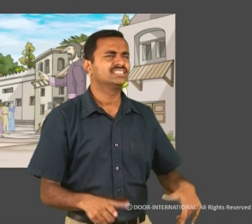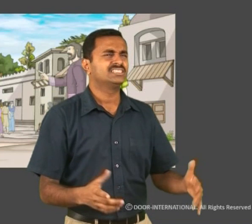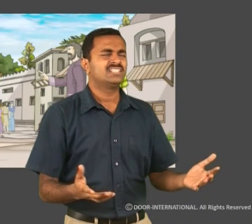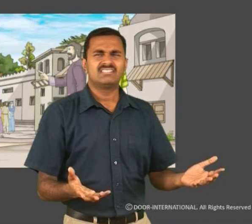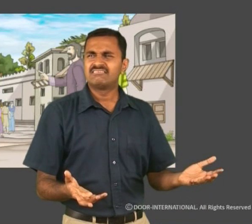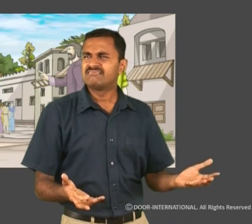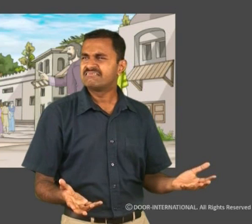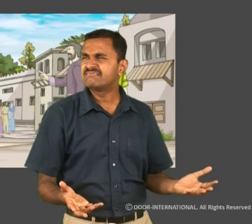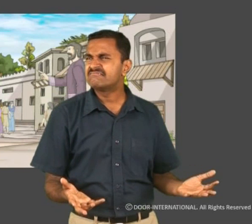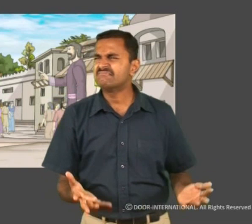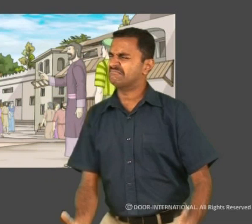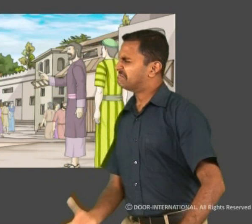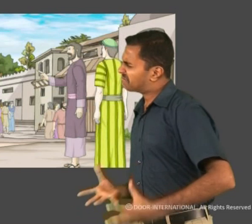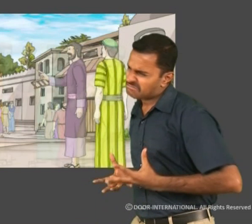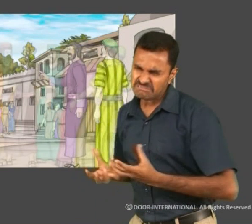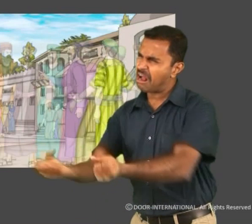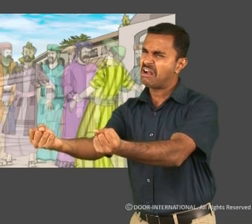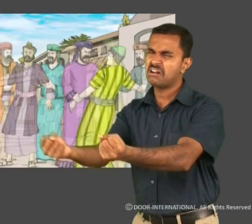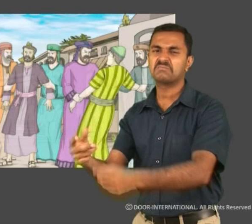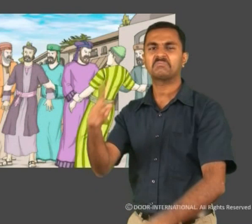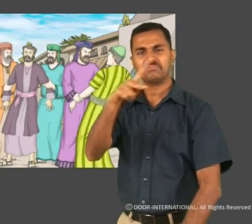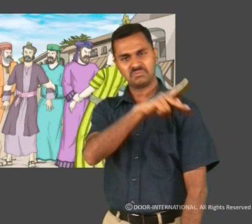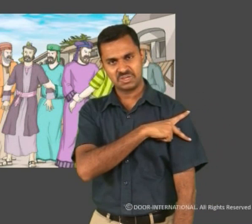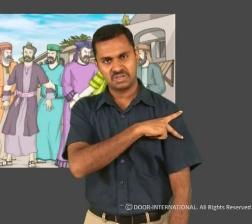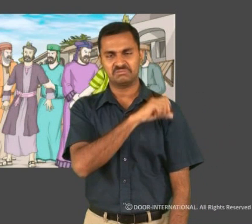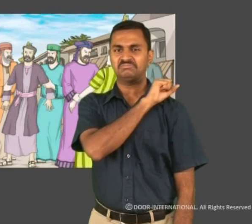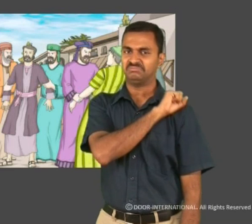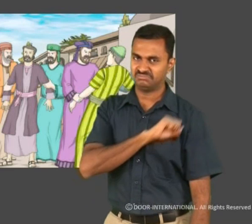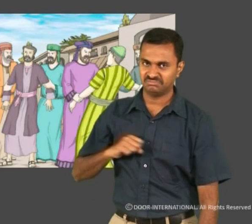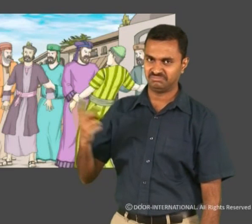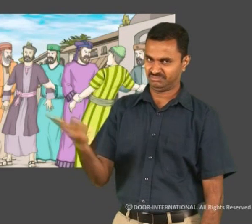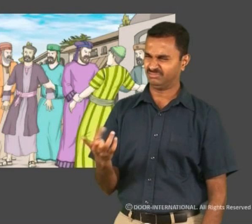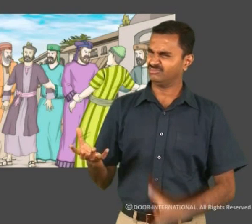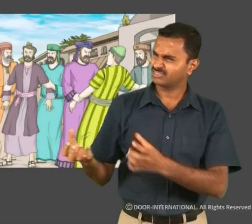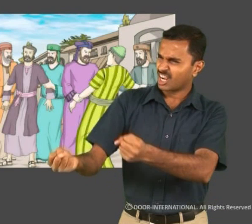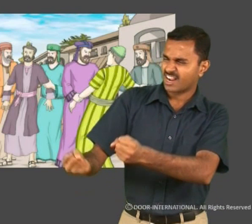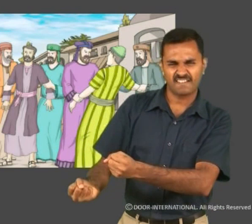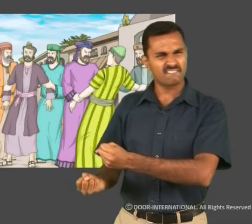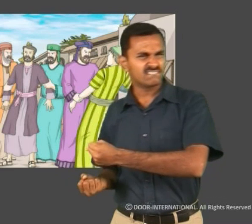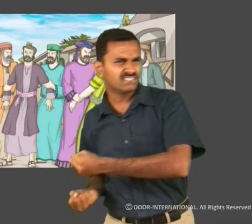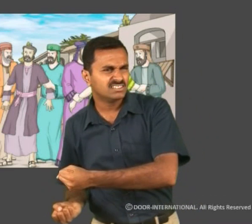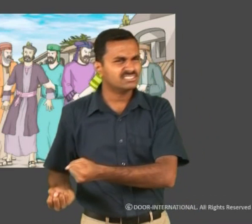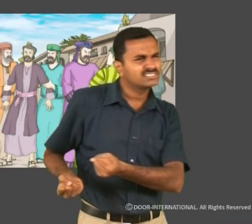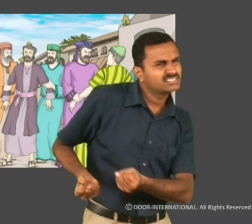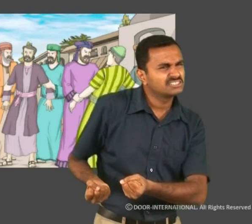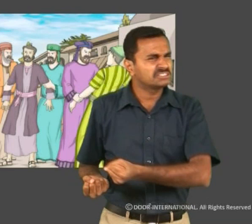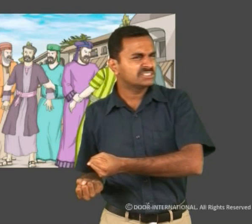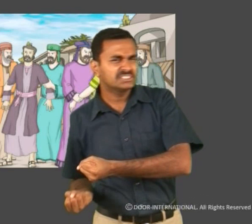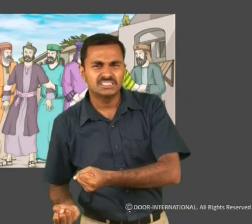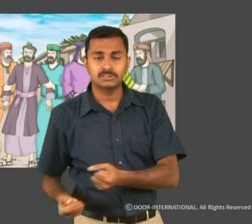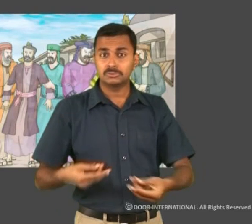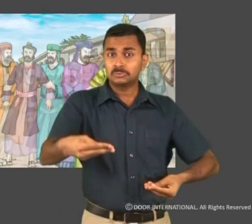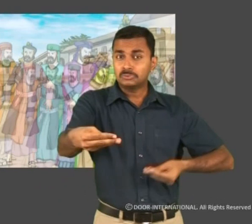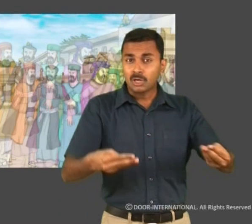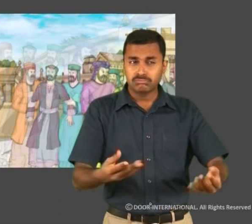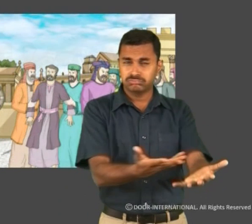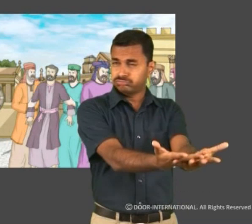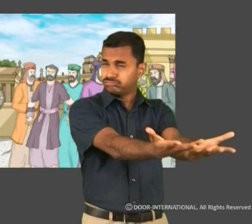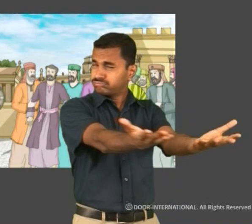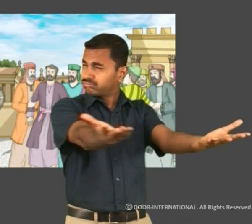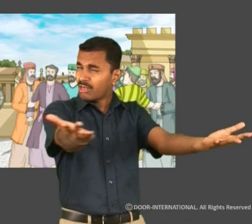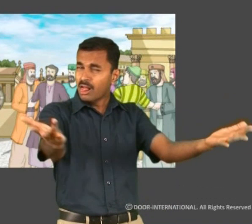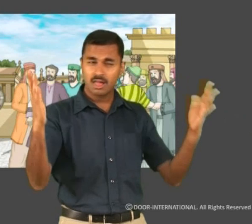When the girl’s owners saw that their hope of making money was gone, they seized Paul and Silas and dragged them before the authorities in the marketplace.